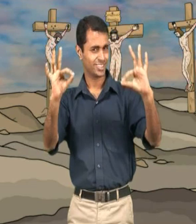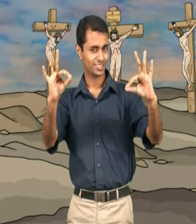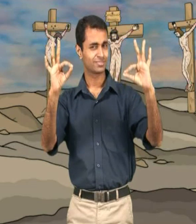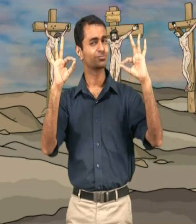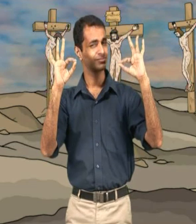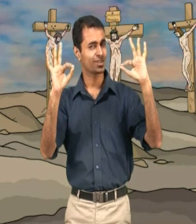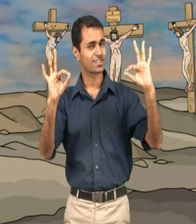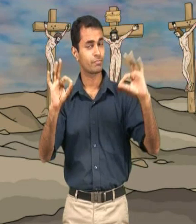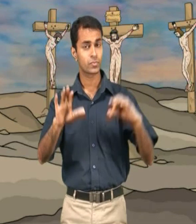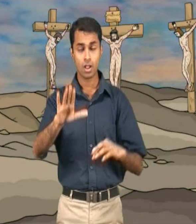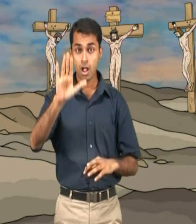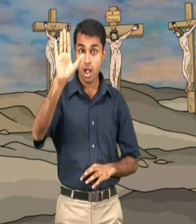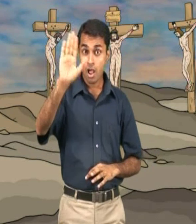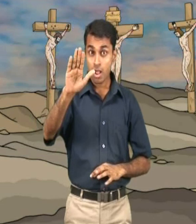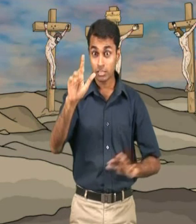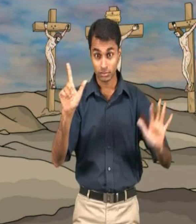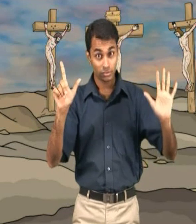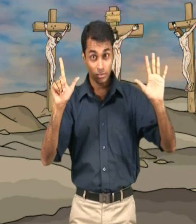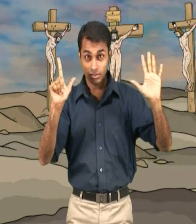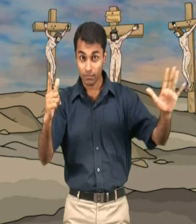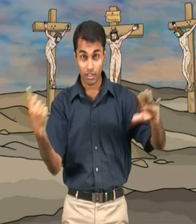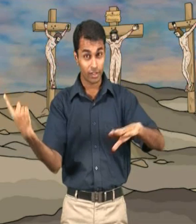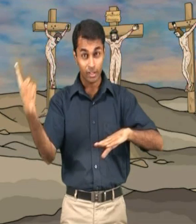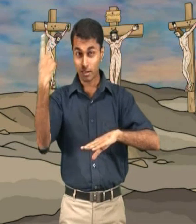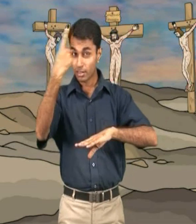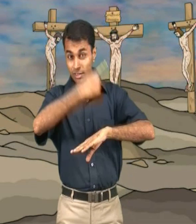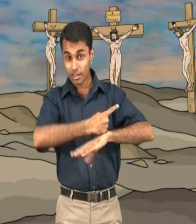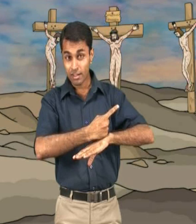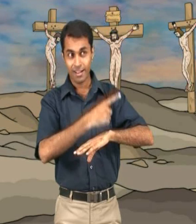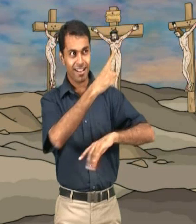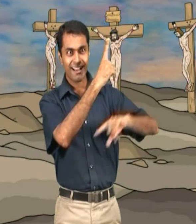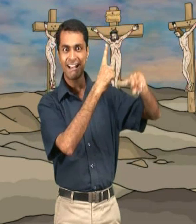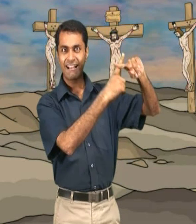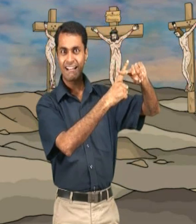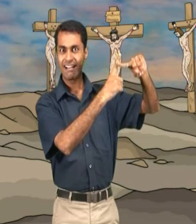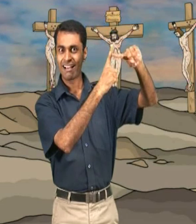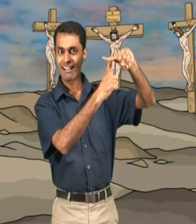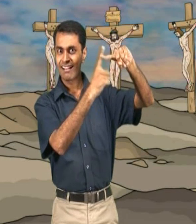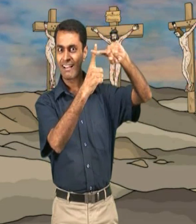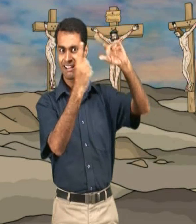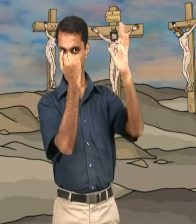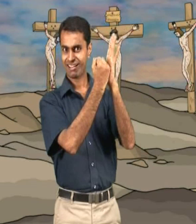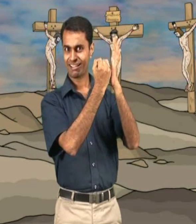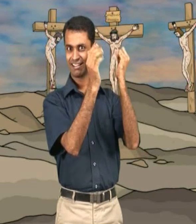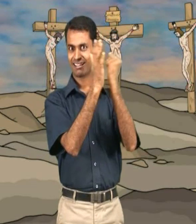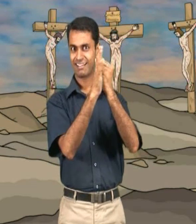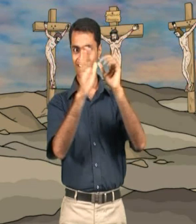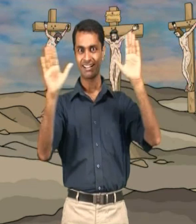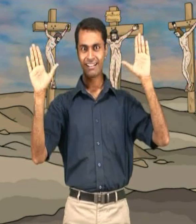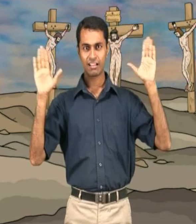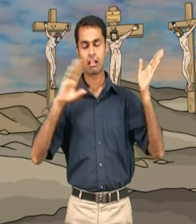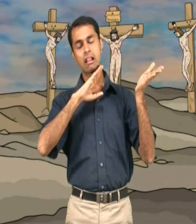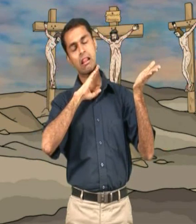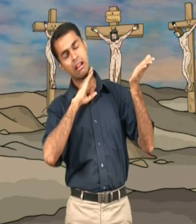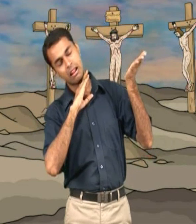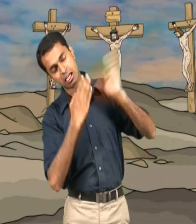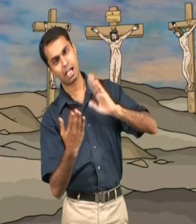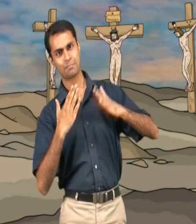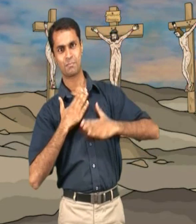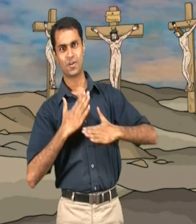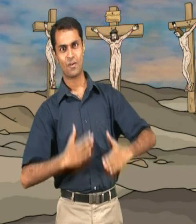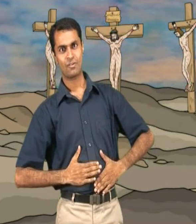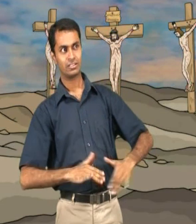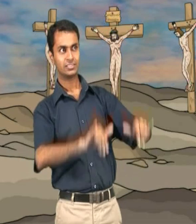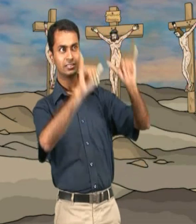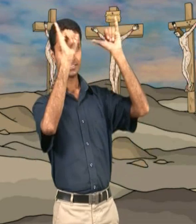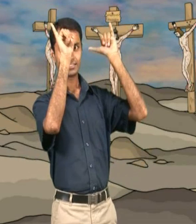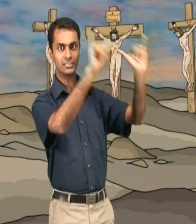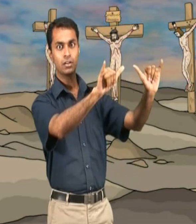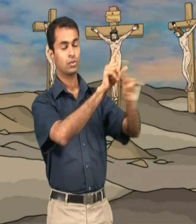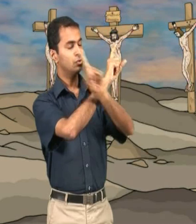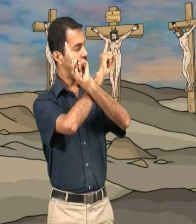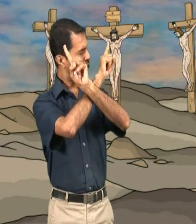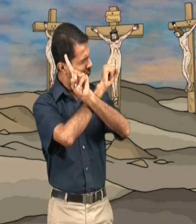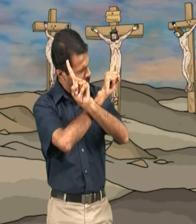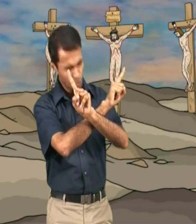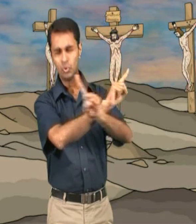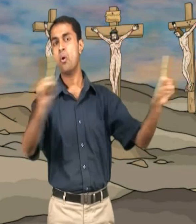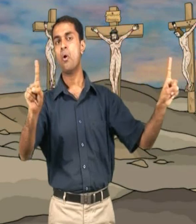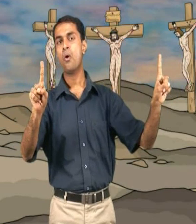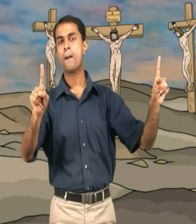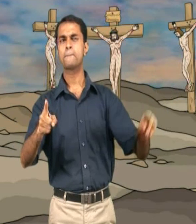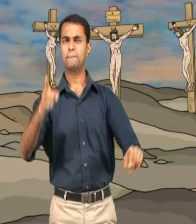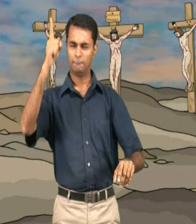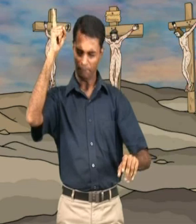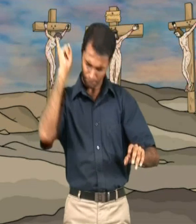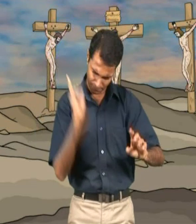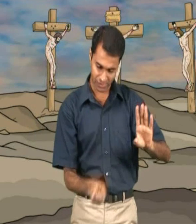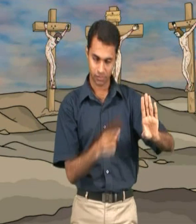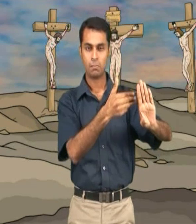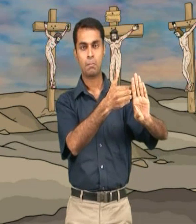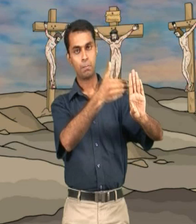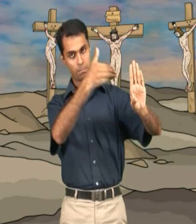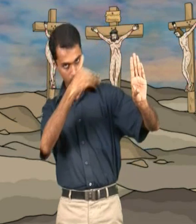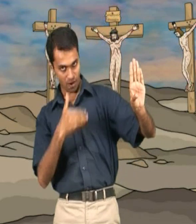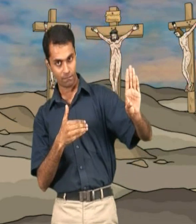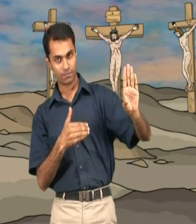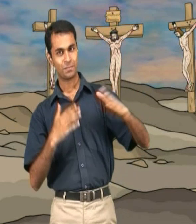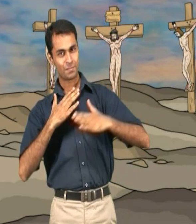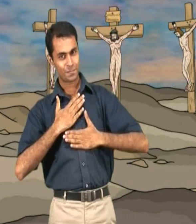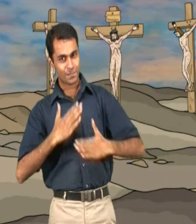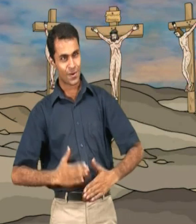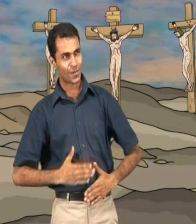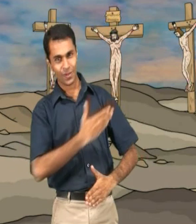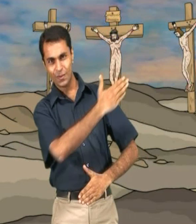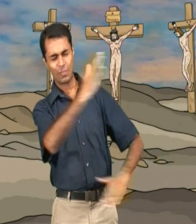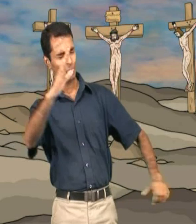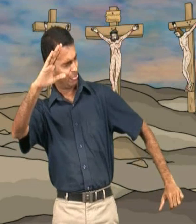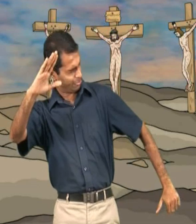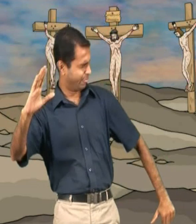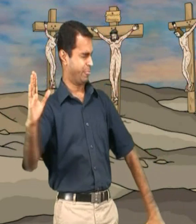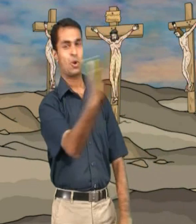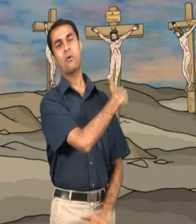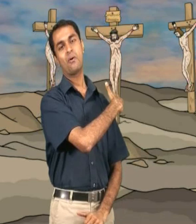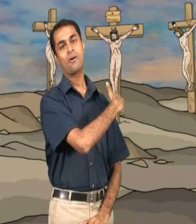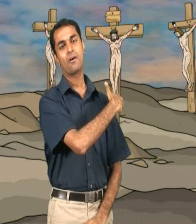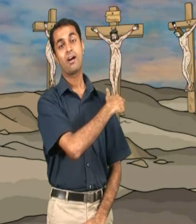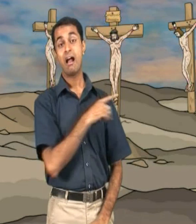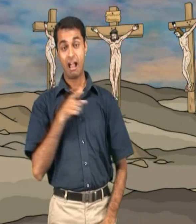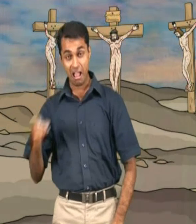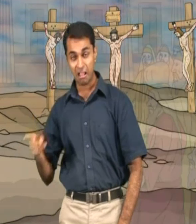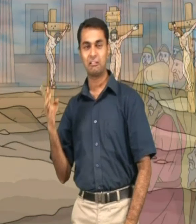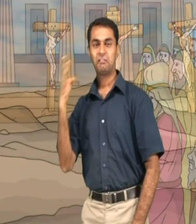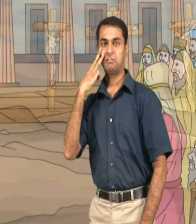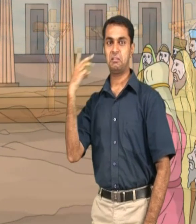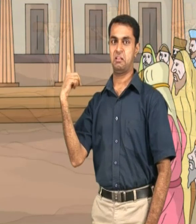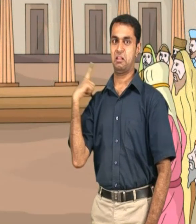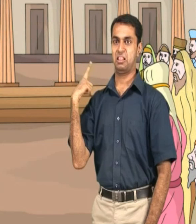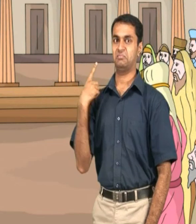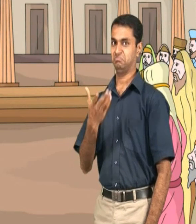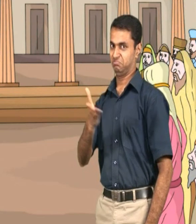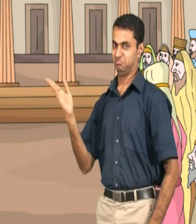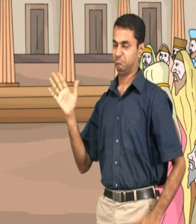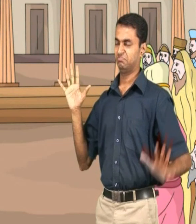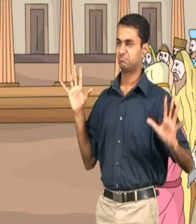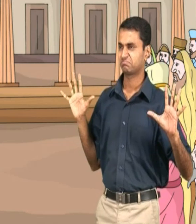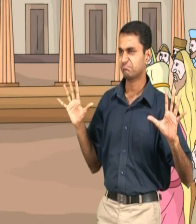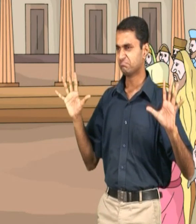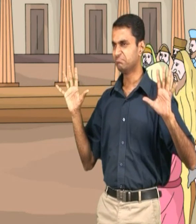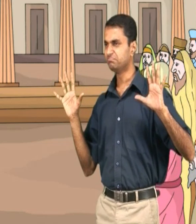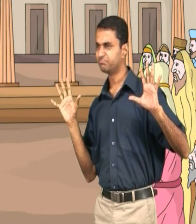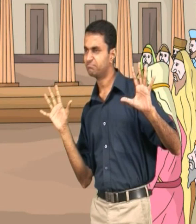One of the criminals who hung there heaped abuse on Him. “Are You not the Christ?” he said. “Save Yourself and us!” But the other one rebuked him, saying, “Do you not even fear God, since you are under the same judgment? We are punished justly, for we are receiving what our actions deserve. But this man has done nothing wrong.” Then he said, “Jesus, remember me when You come into Your kingdom!” And Jesus said to him, “Truly I tell you, today you will be with Me in Paradise.” It was the day of Preparation, and the next day was a High Sabbath.